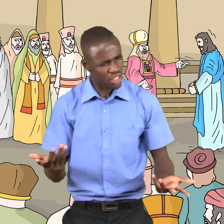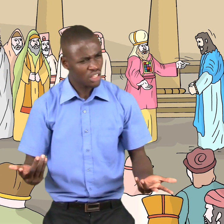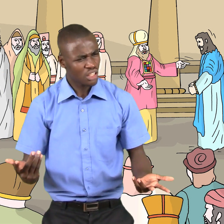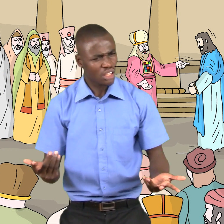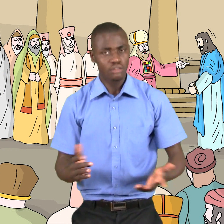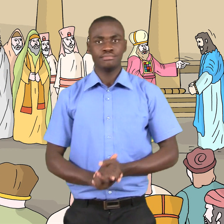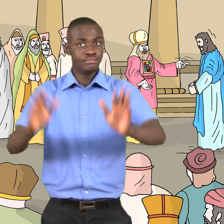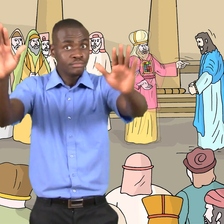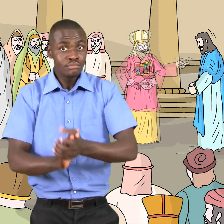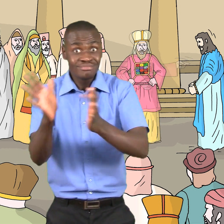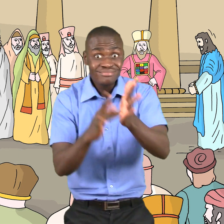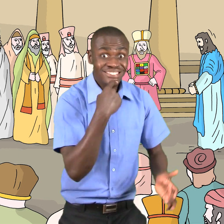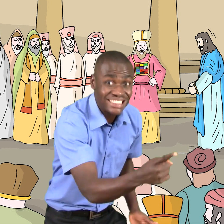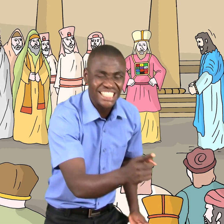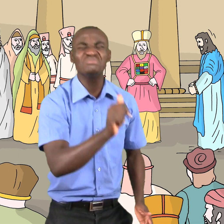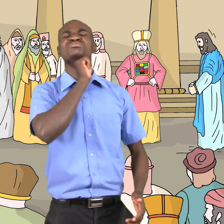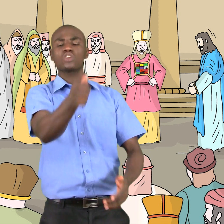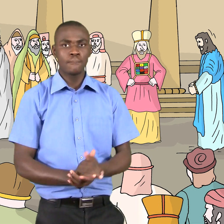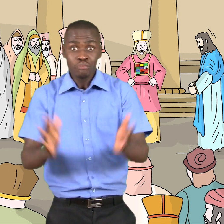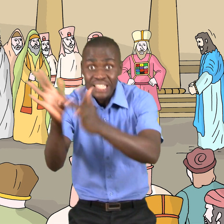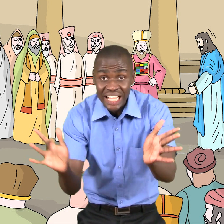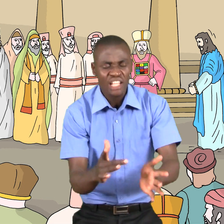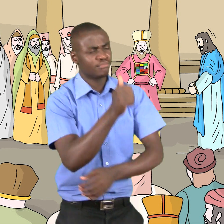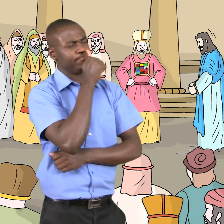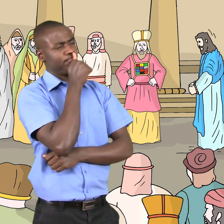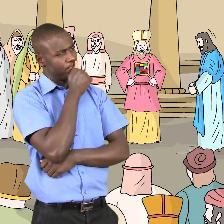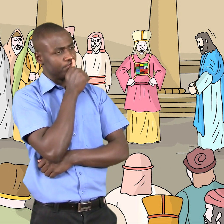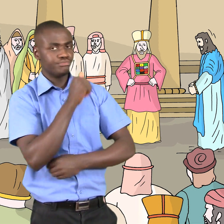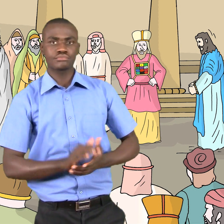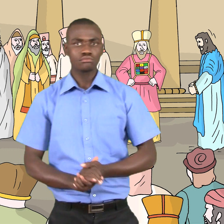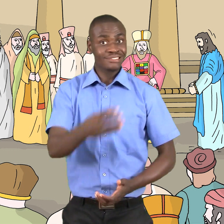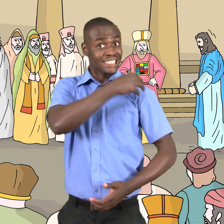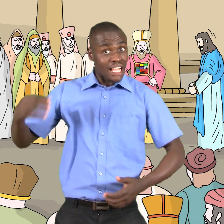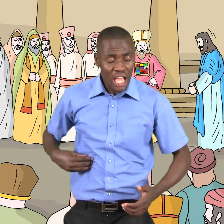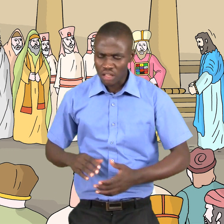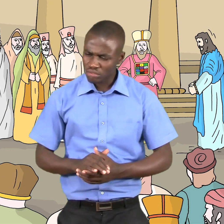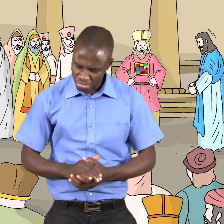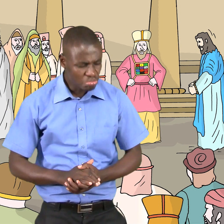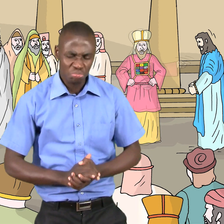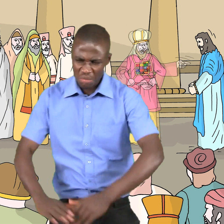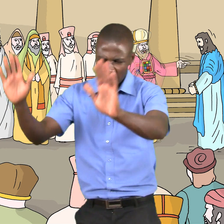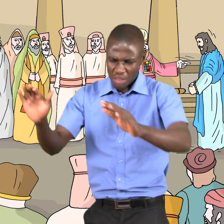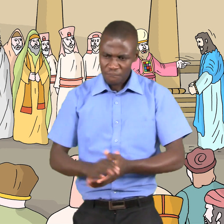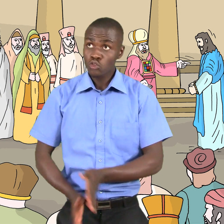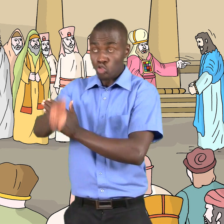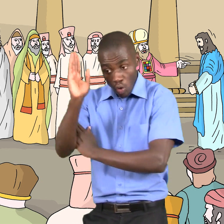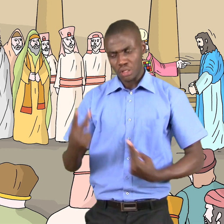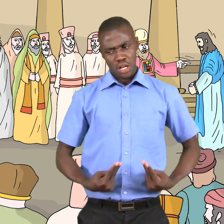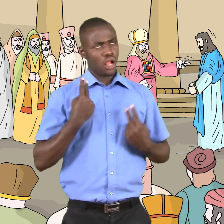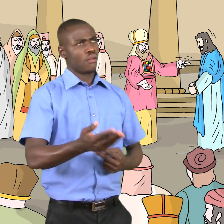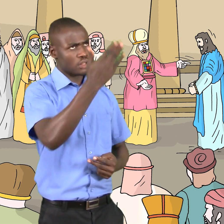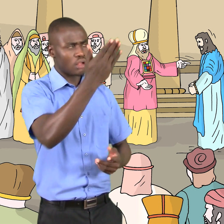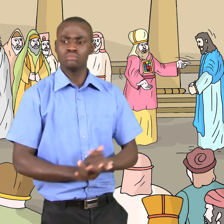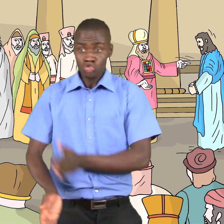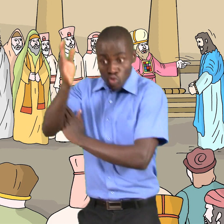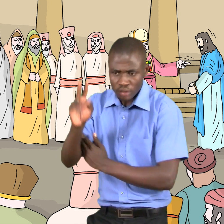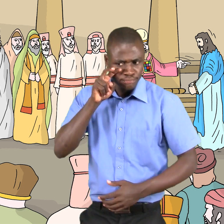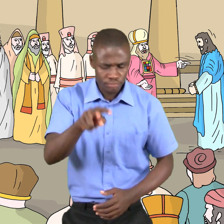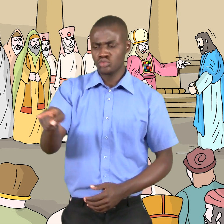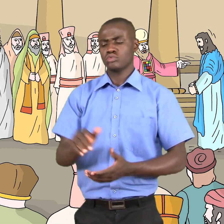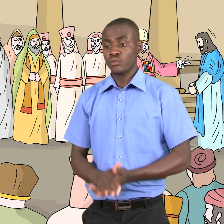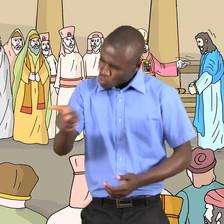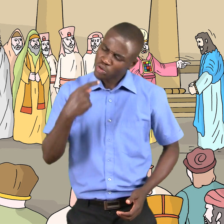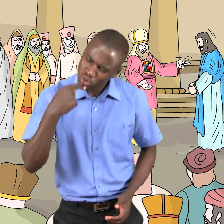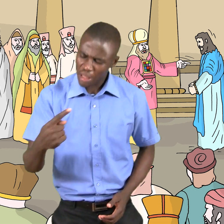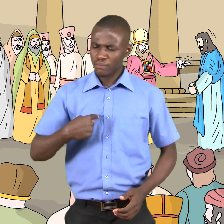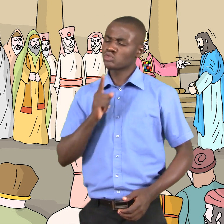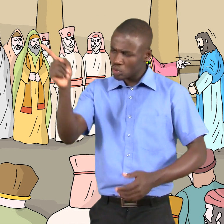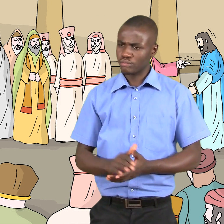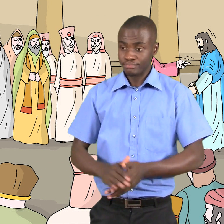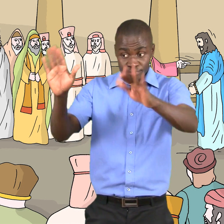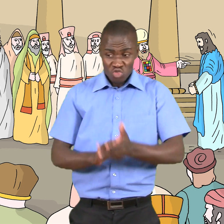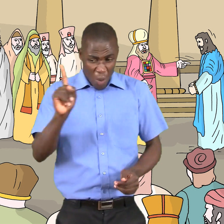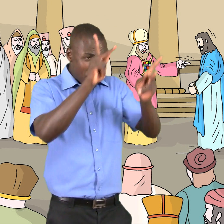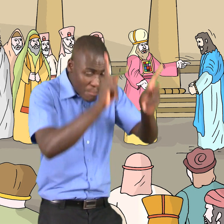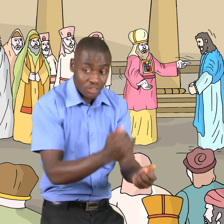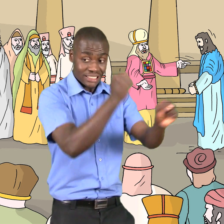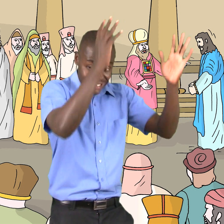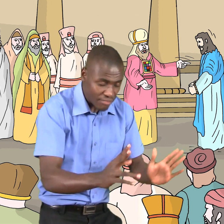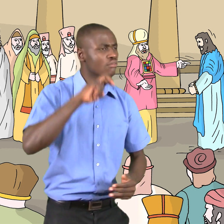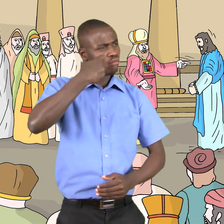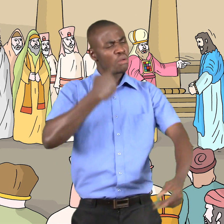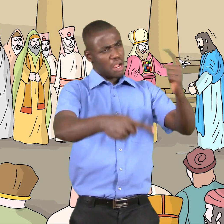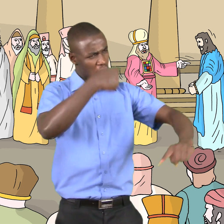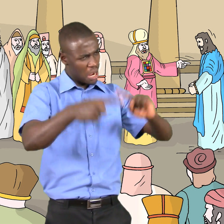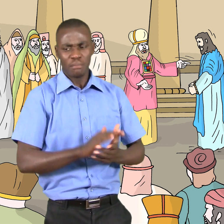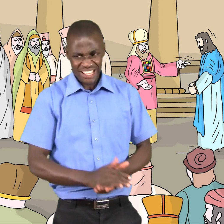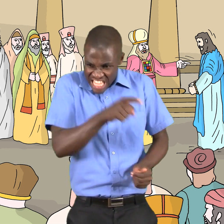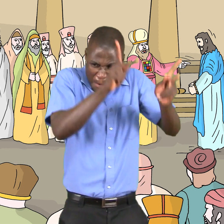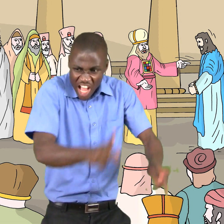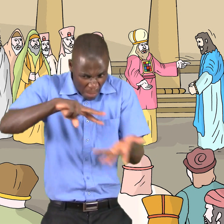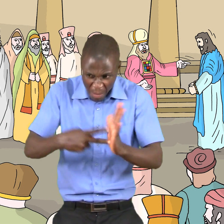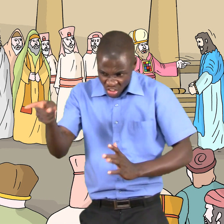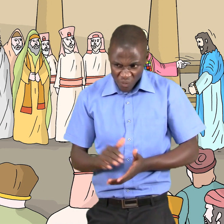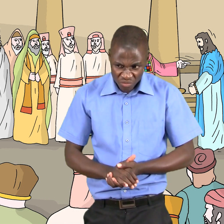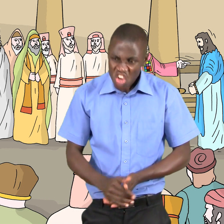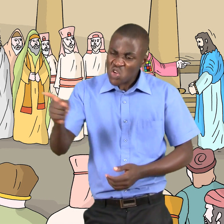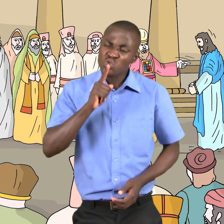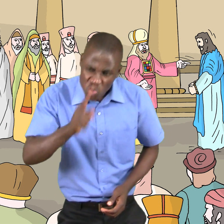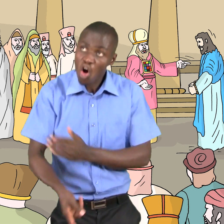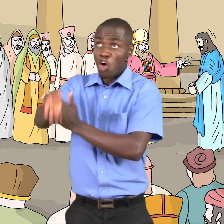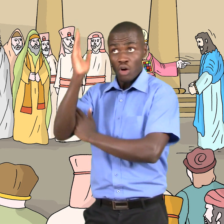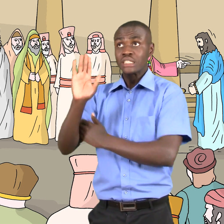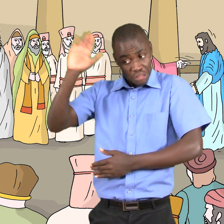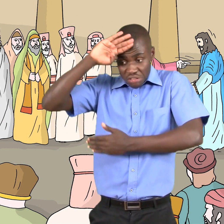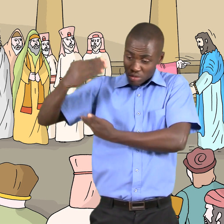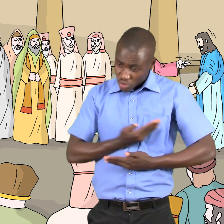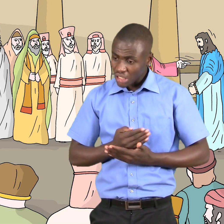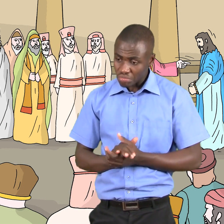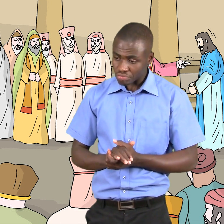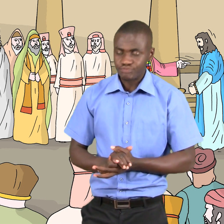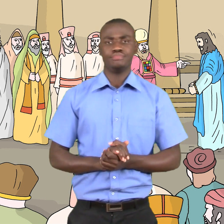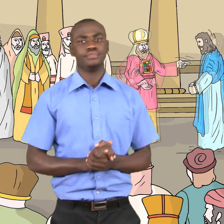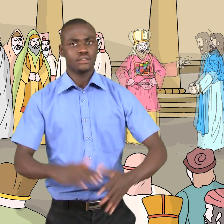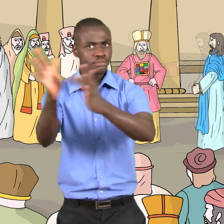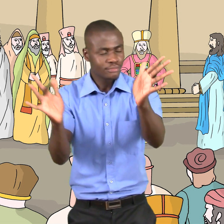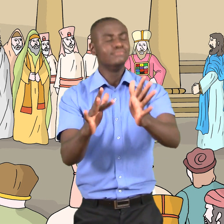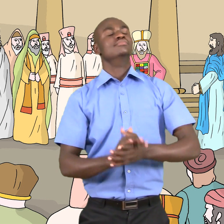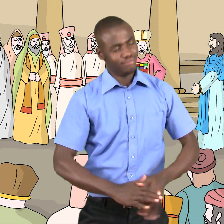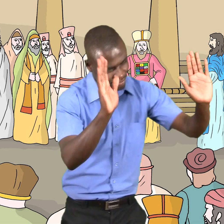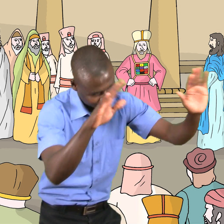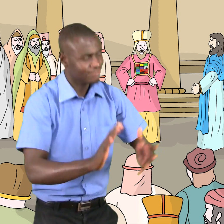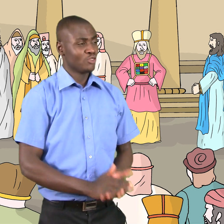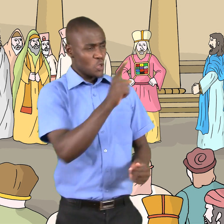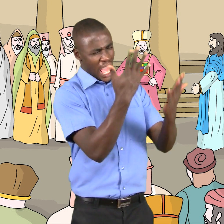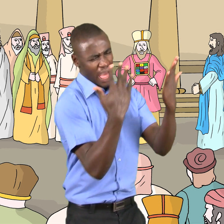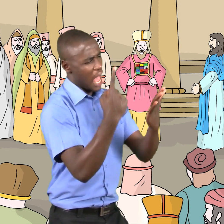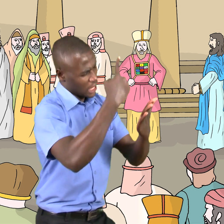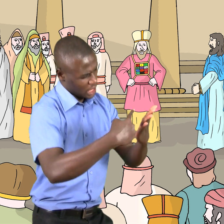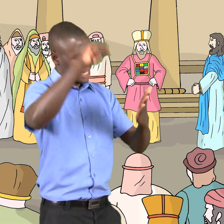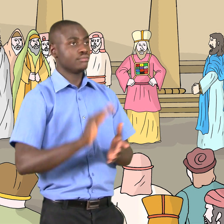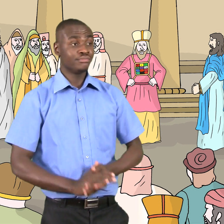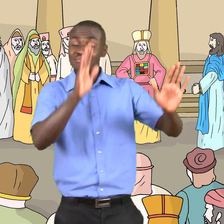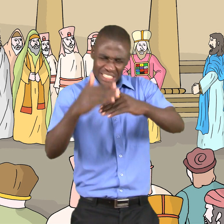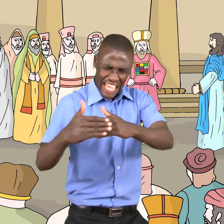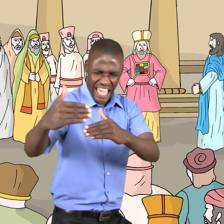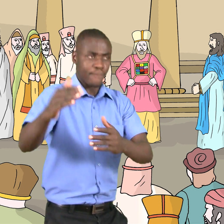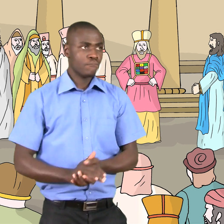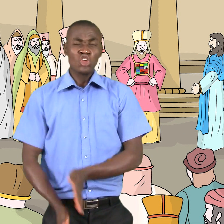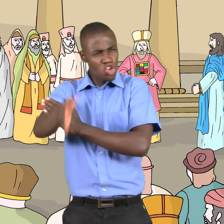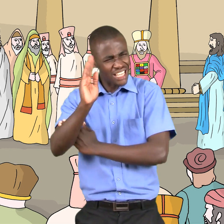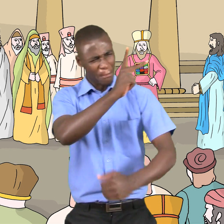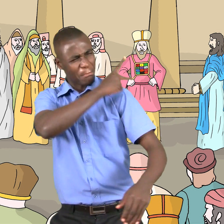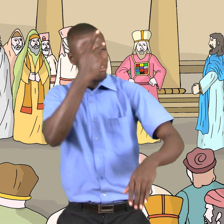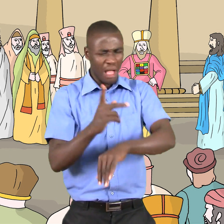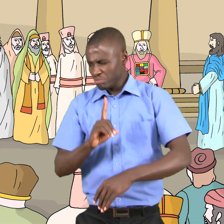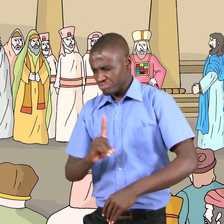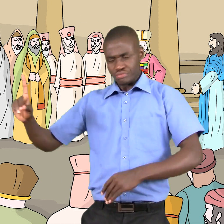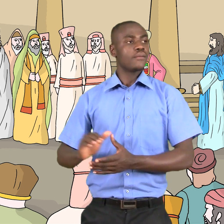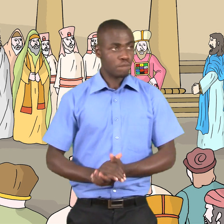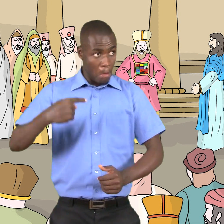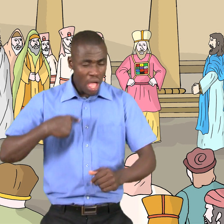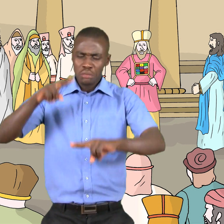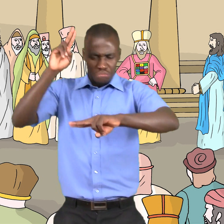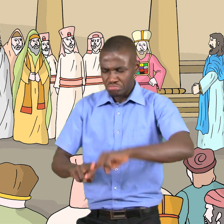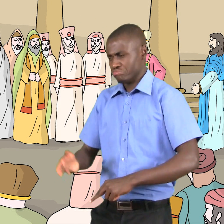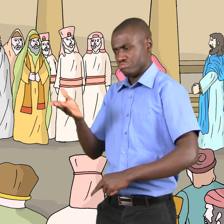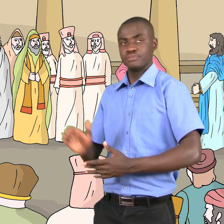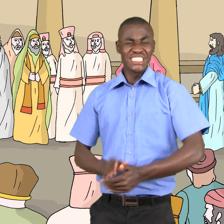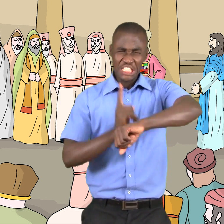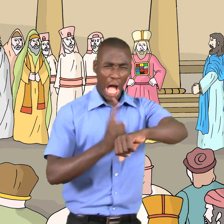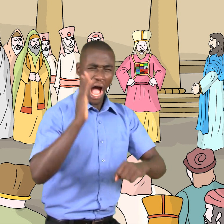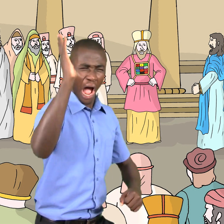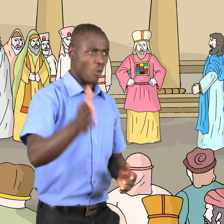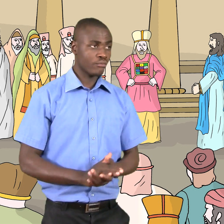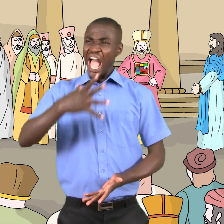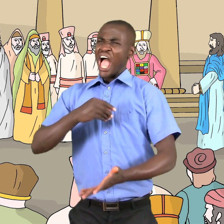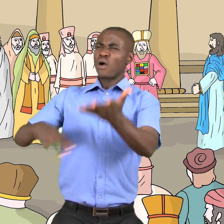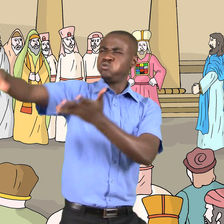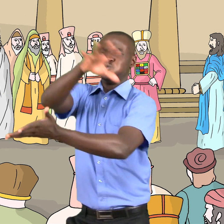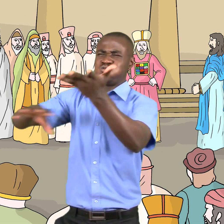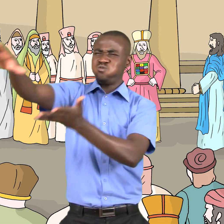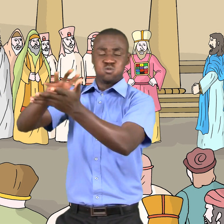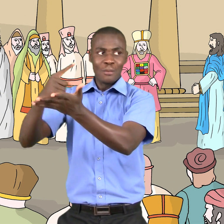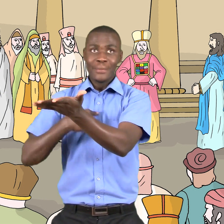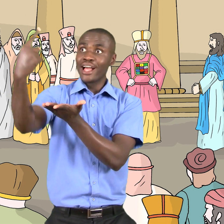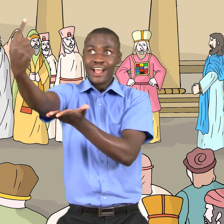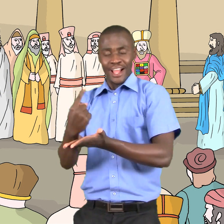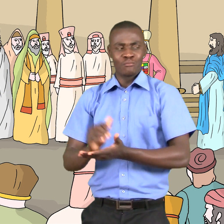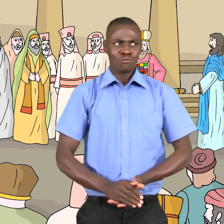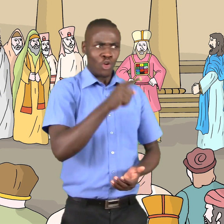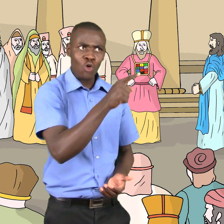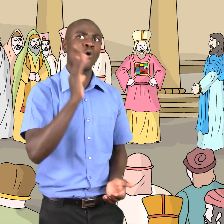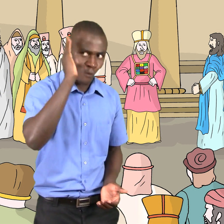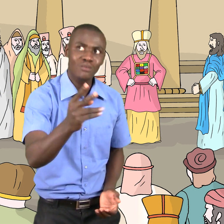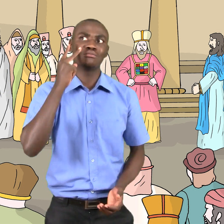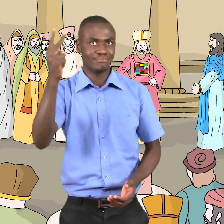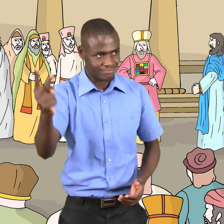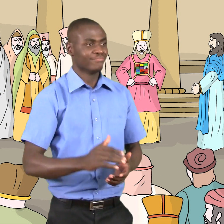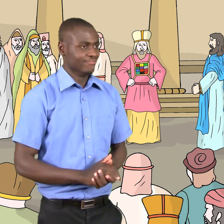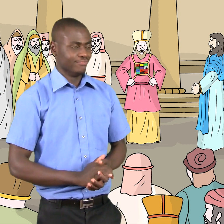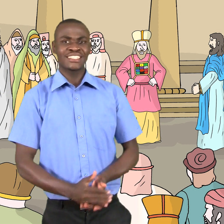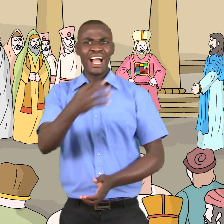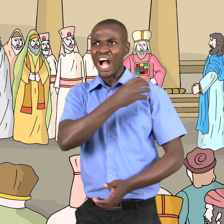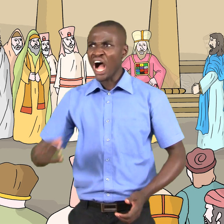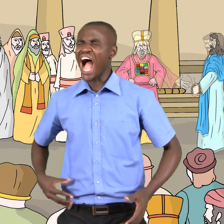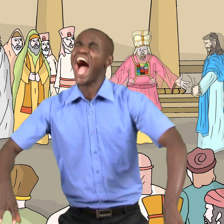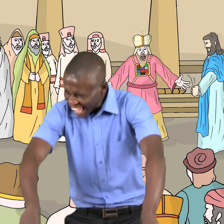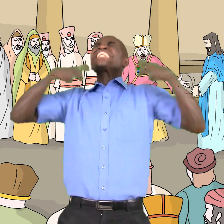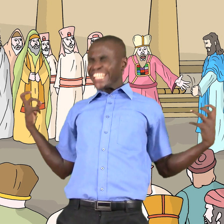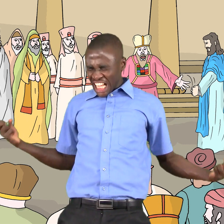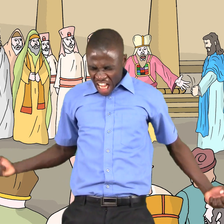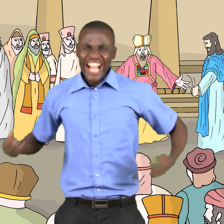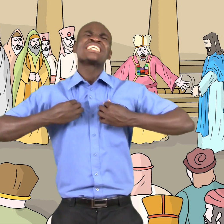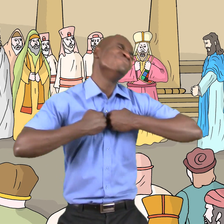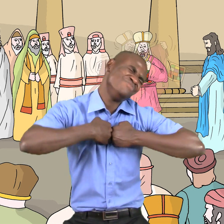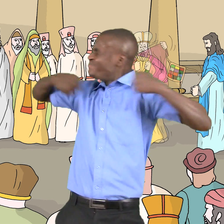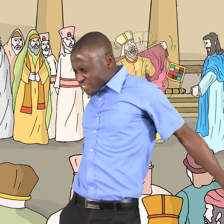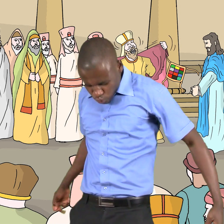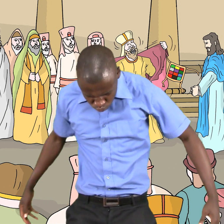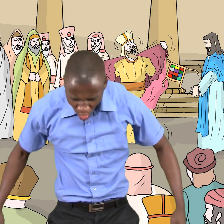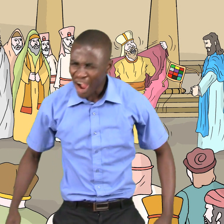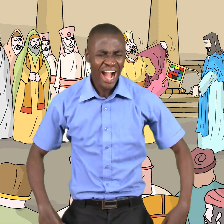Then the high priest said to Him, “I charge You under oath by the living God: Tell us if You are the Christ, the Son of God.” “You have said it yourself,” Jesus answered. “But I say to all of you, from now on you will see the Son of Man sitting at the right hand of Power and coming on the clouds of heaven.”